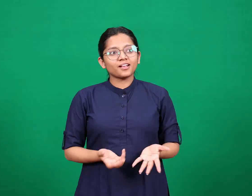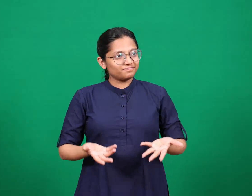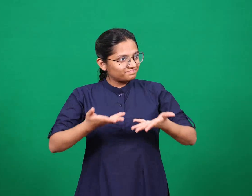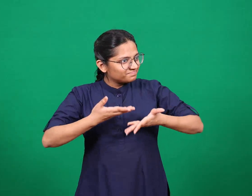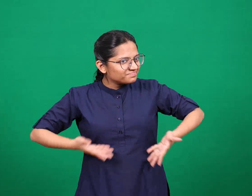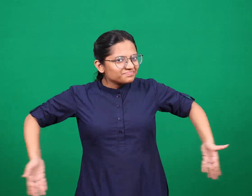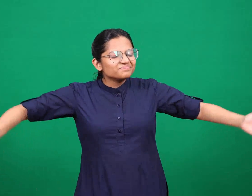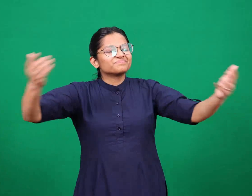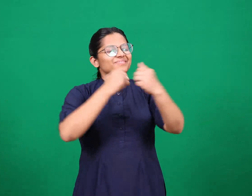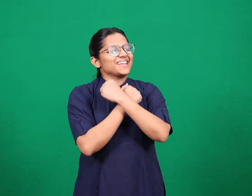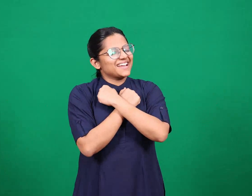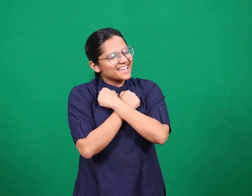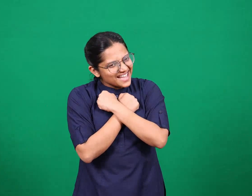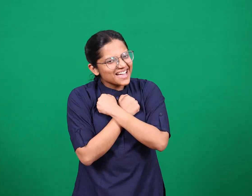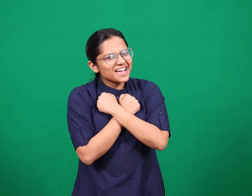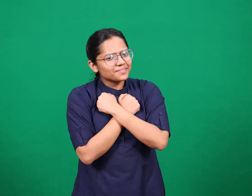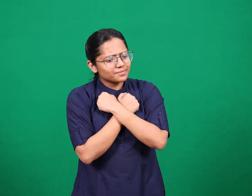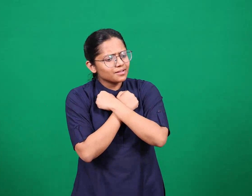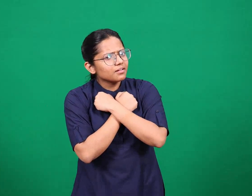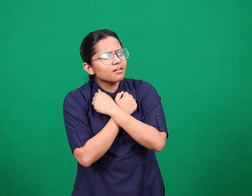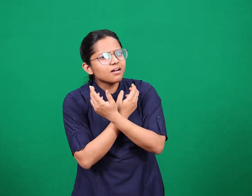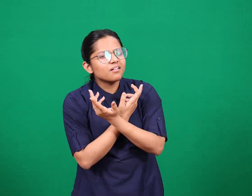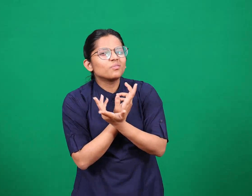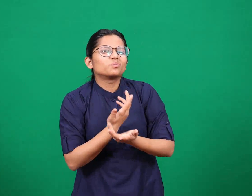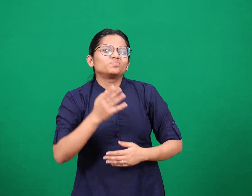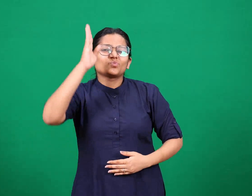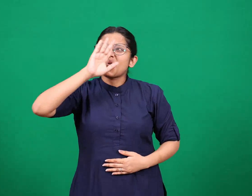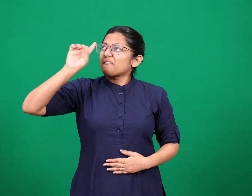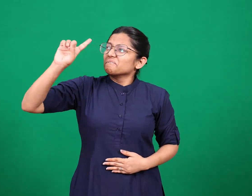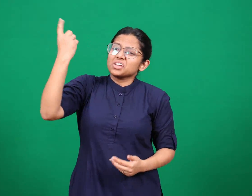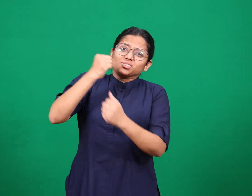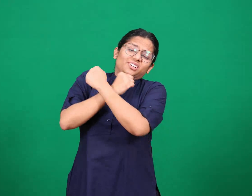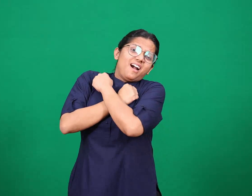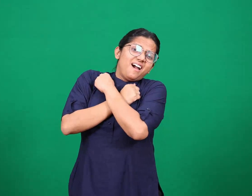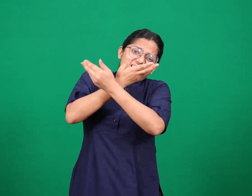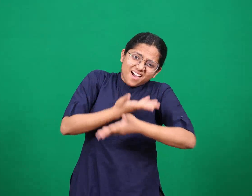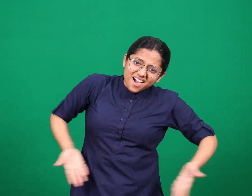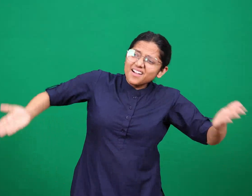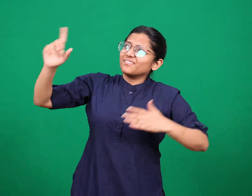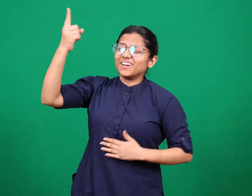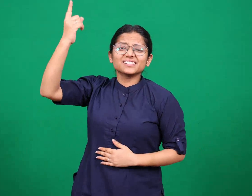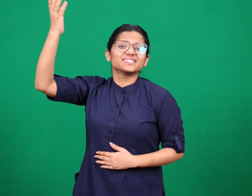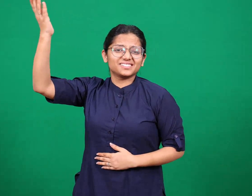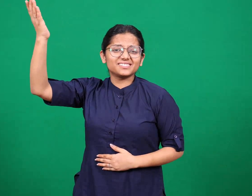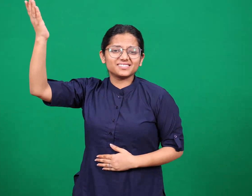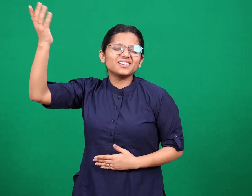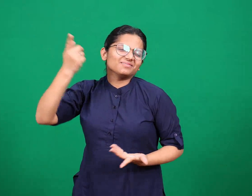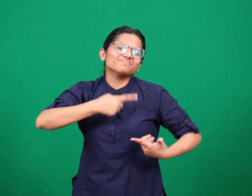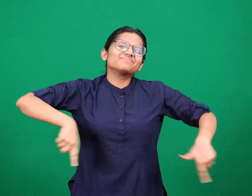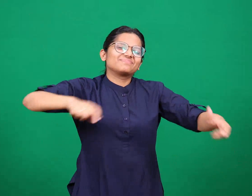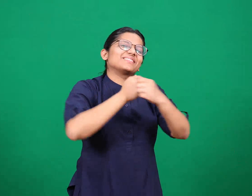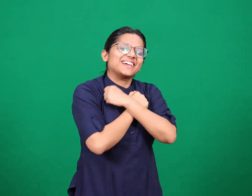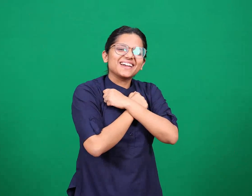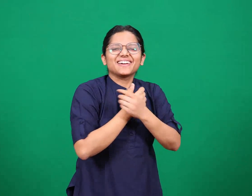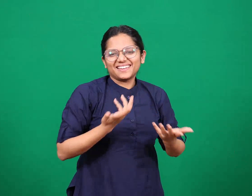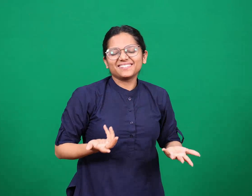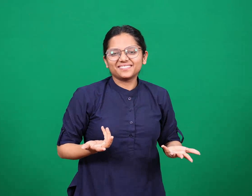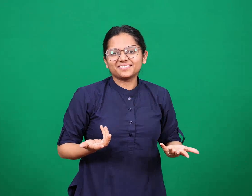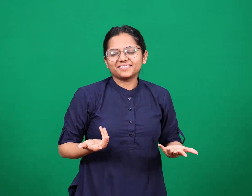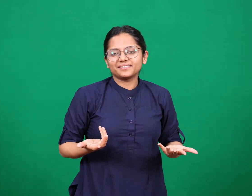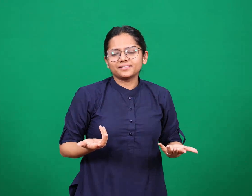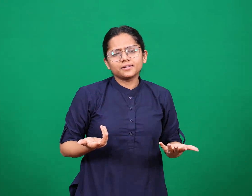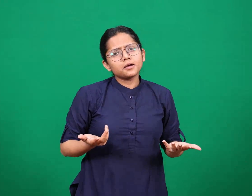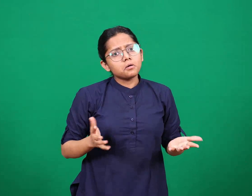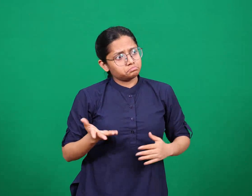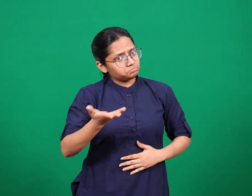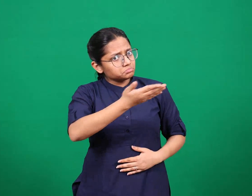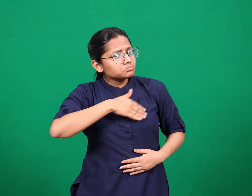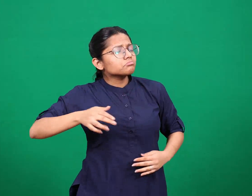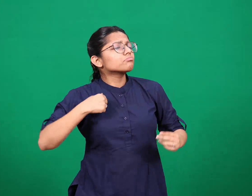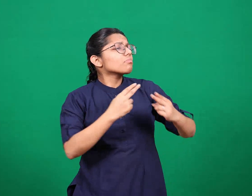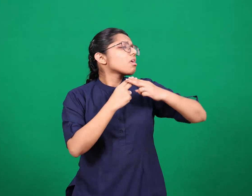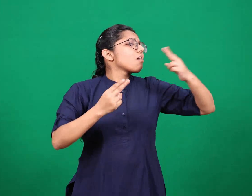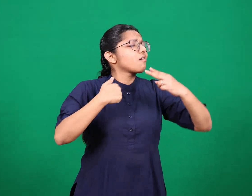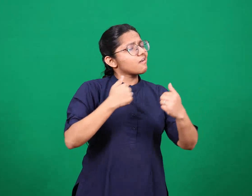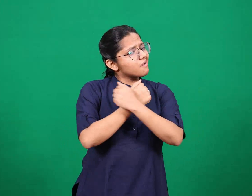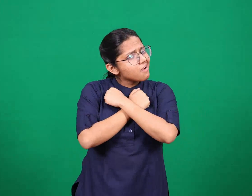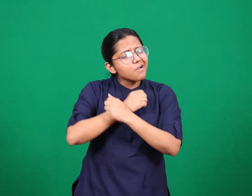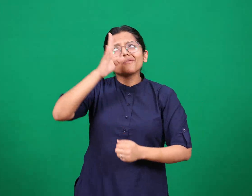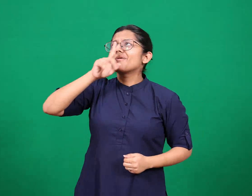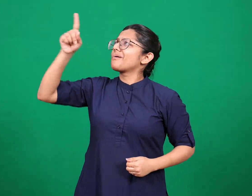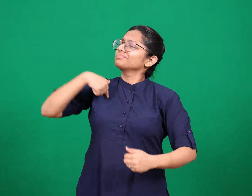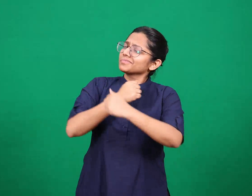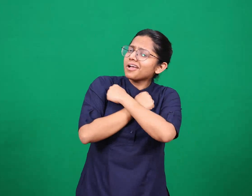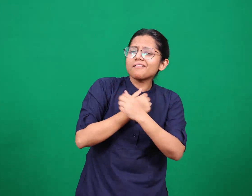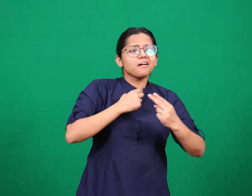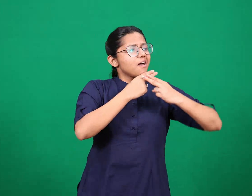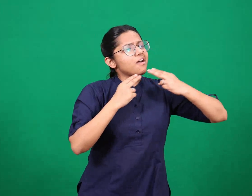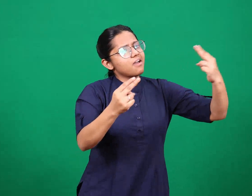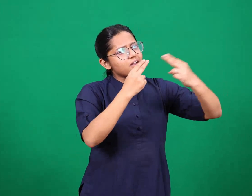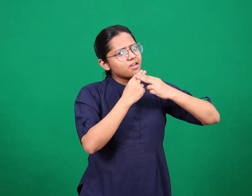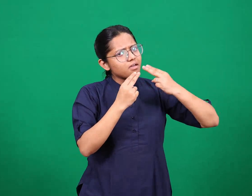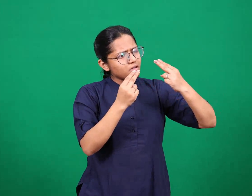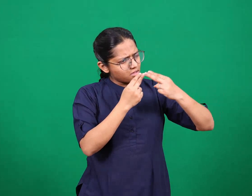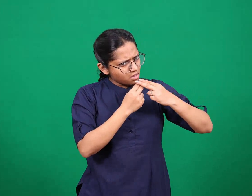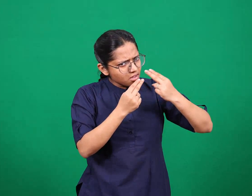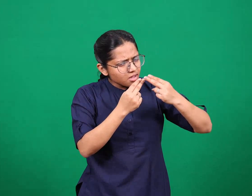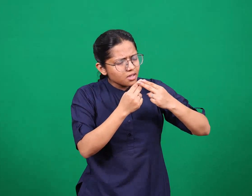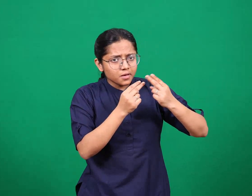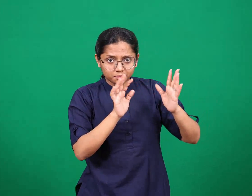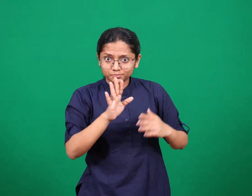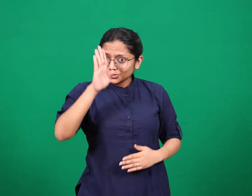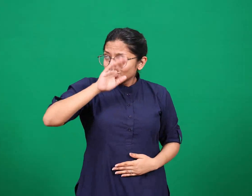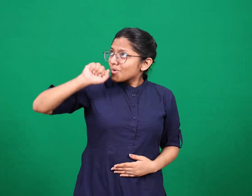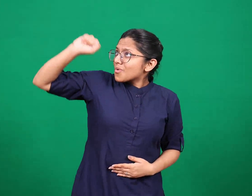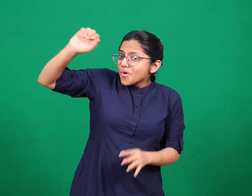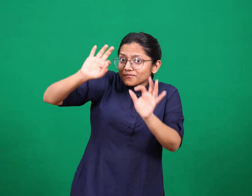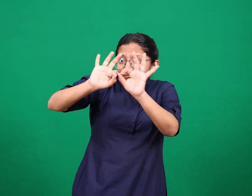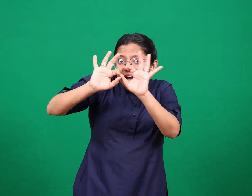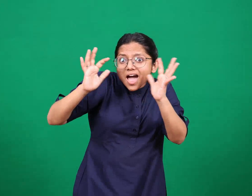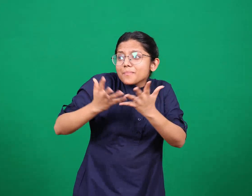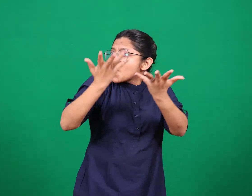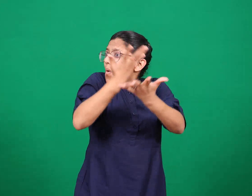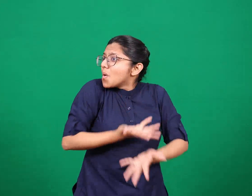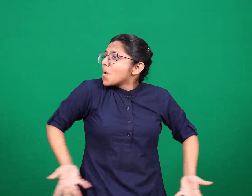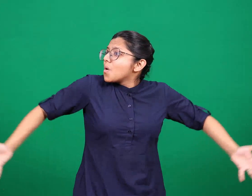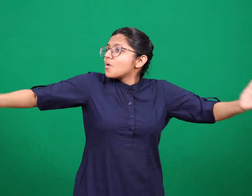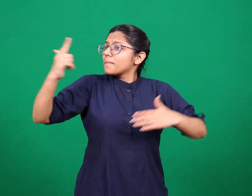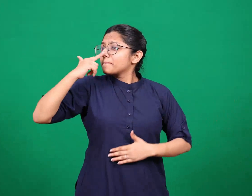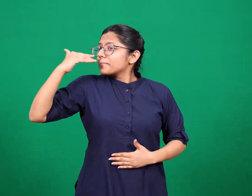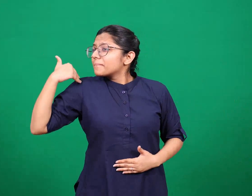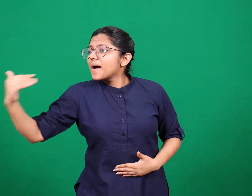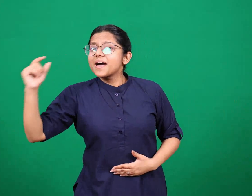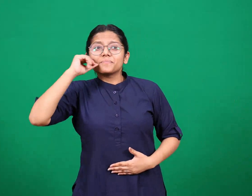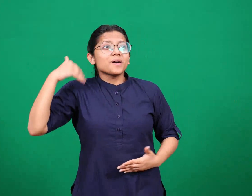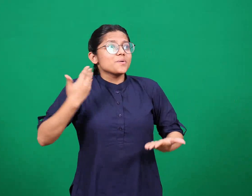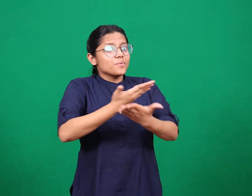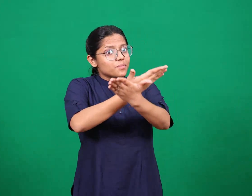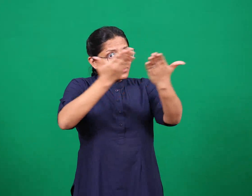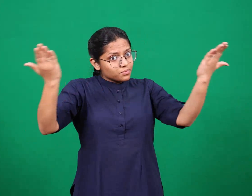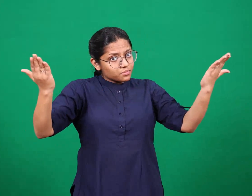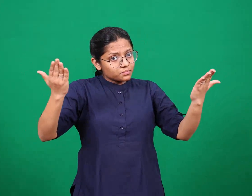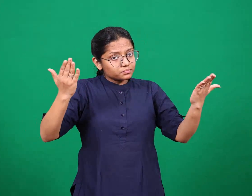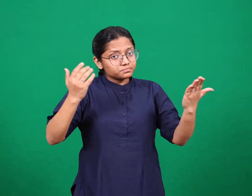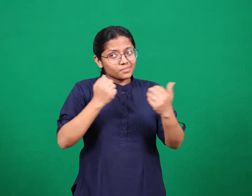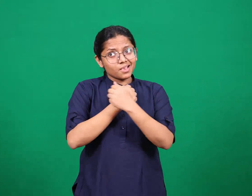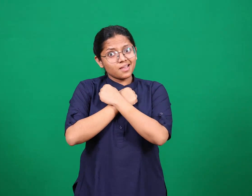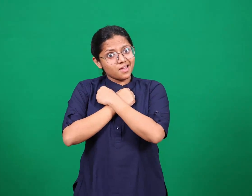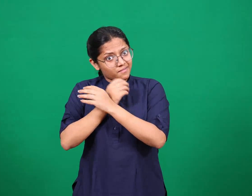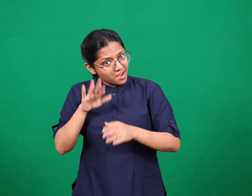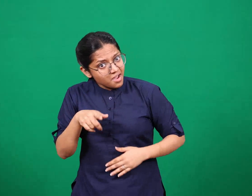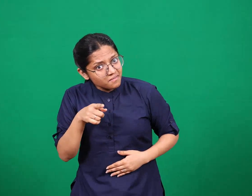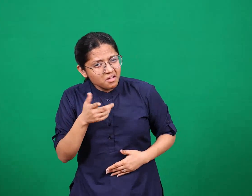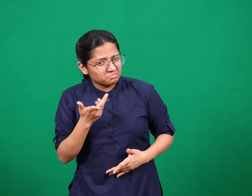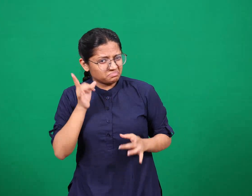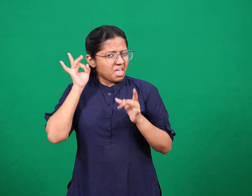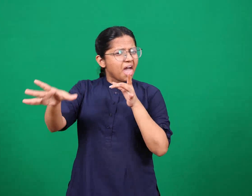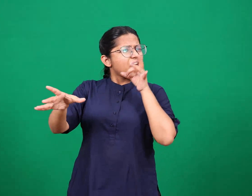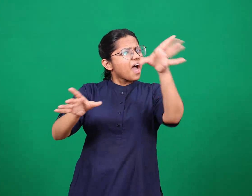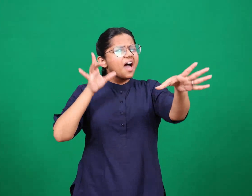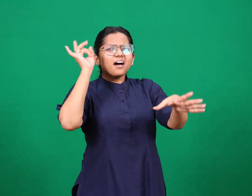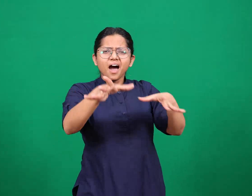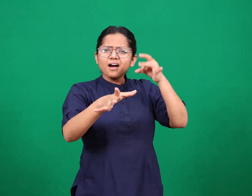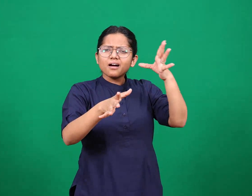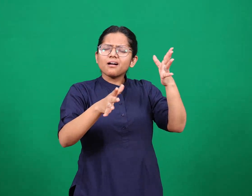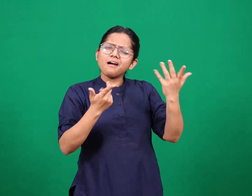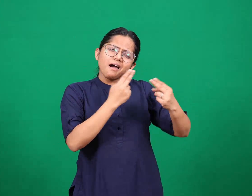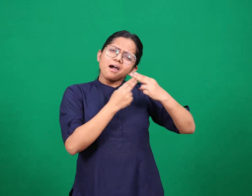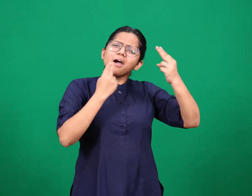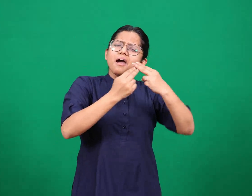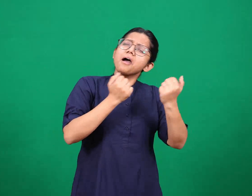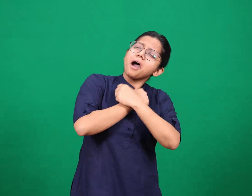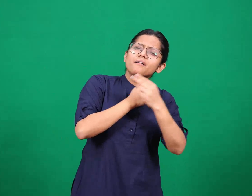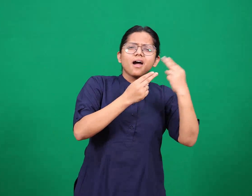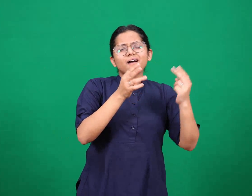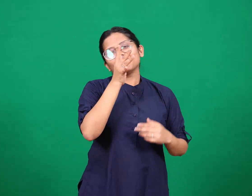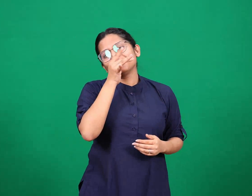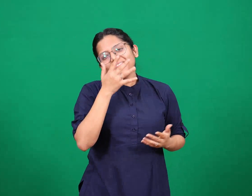We love because He first loved us. If anyone says, "I love God," but hates his brother, he is a liar.